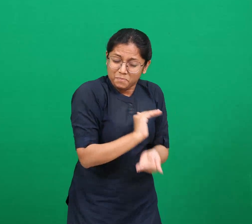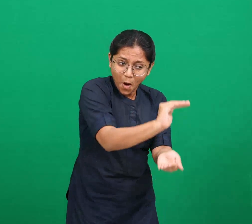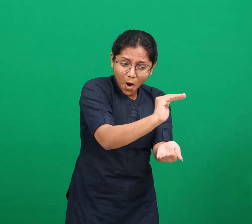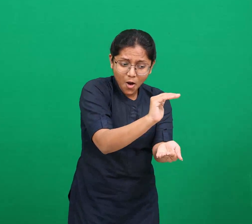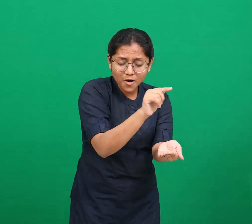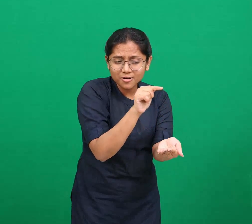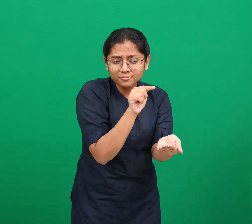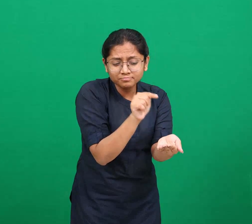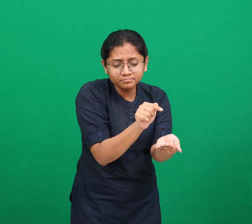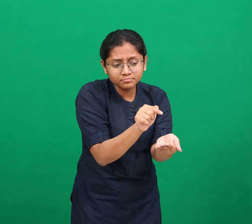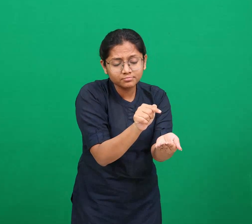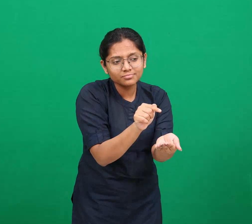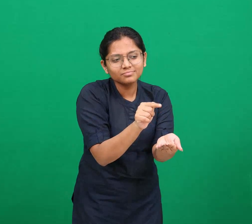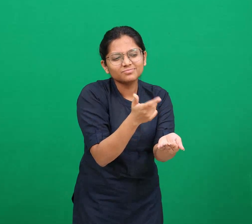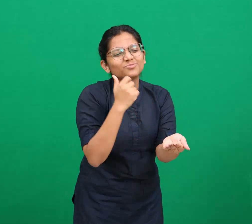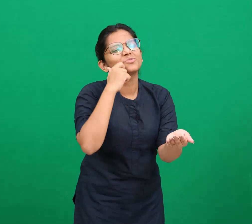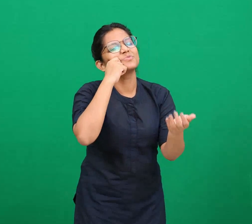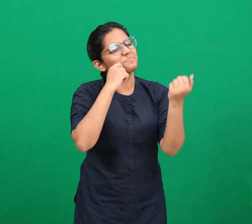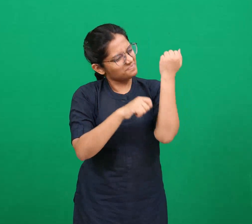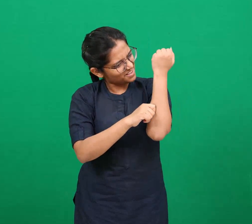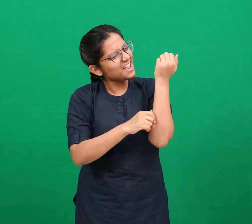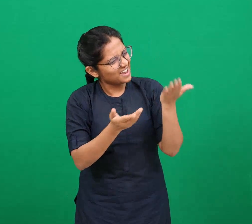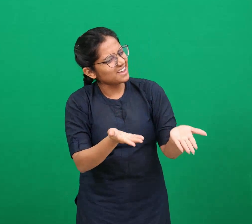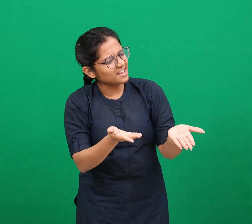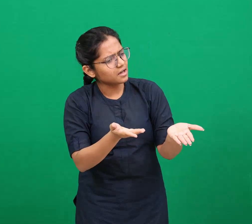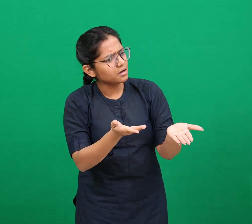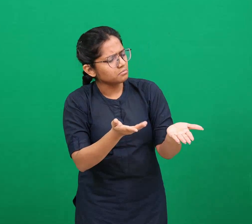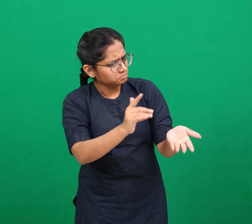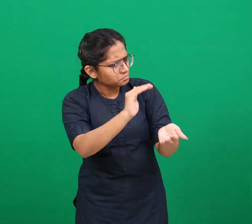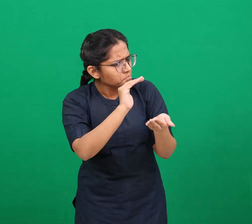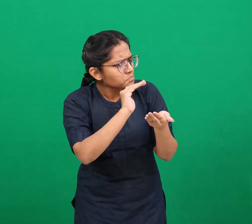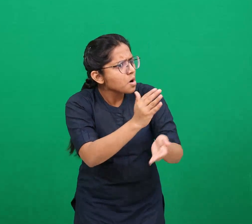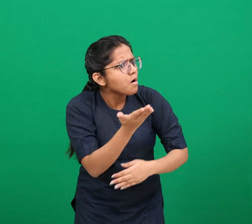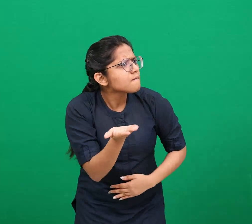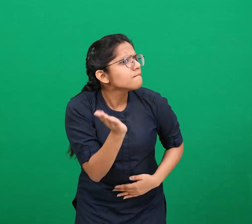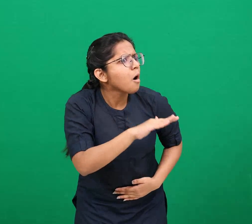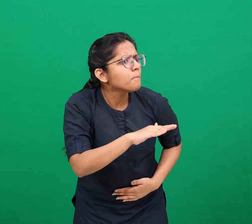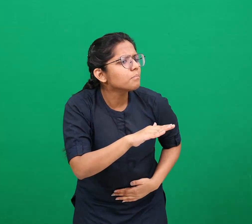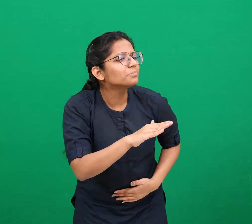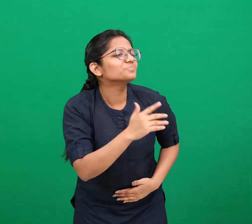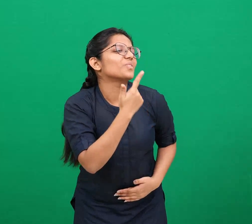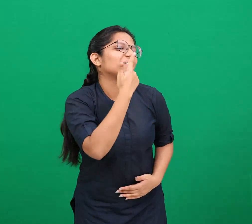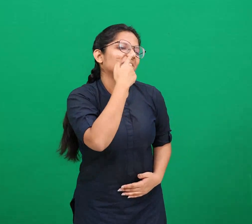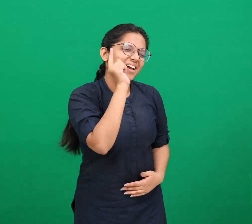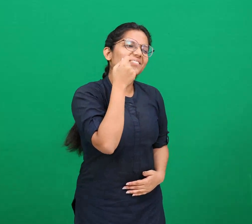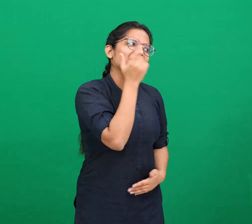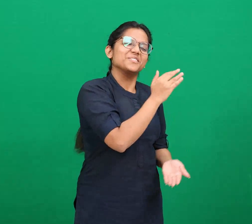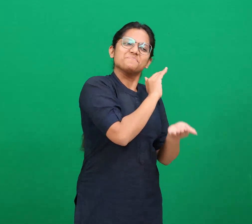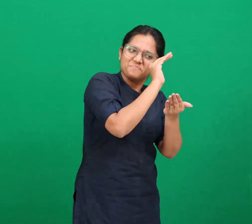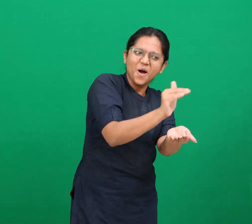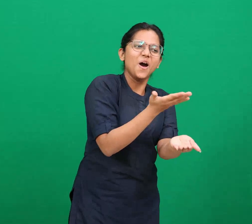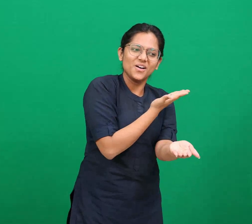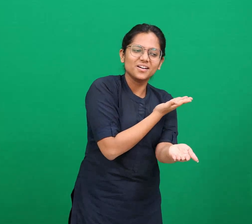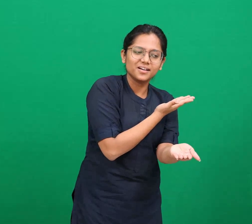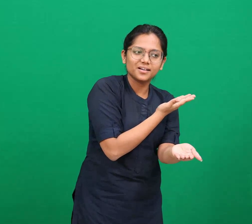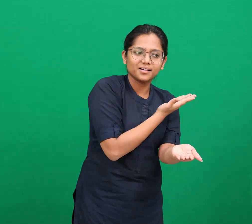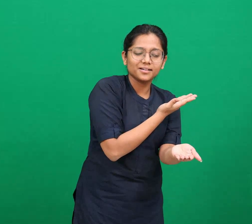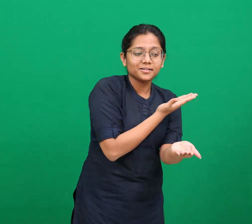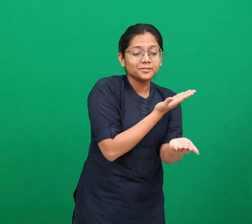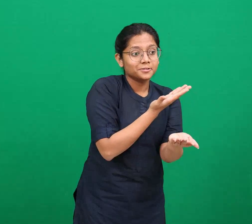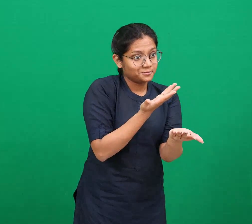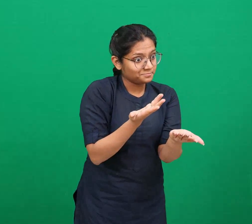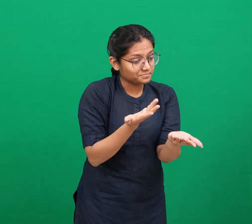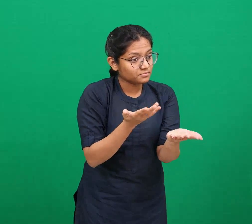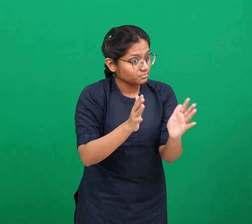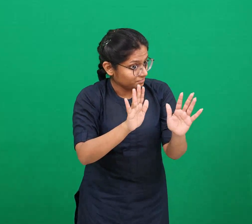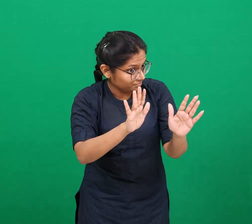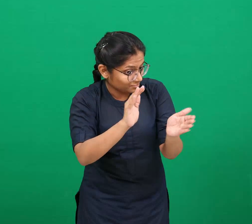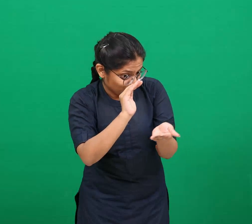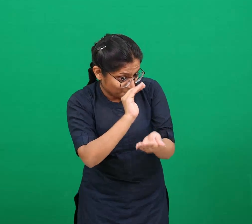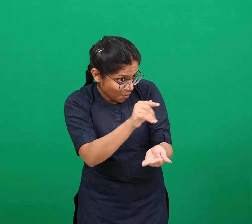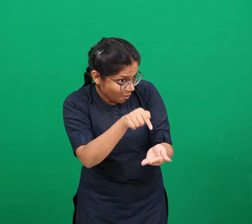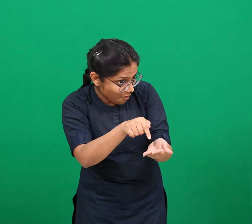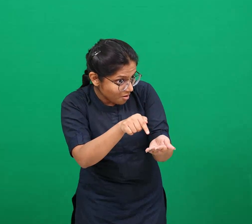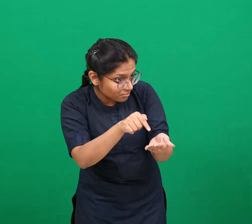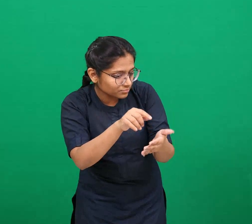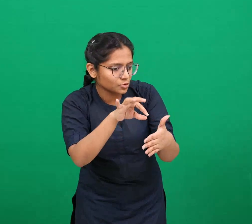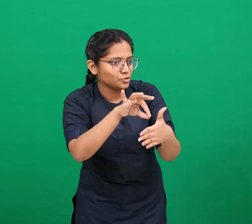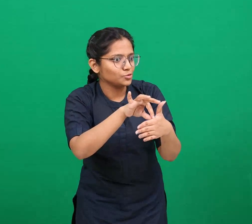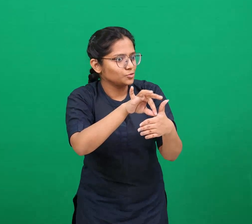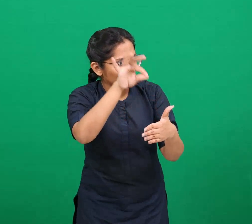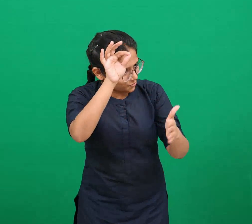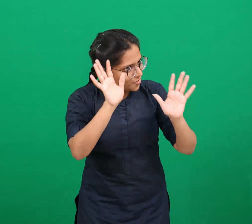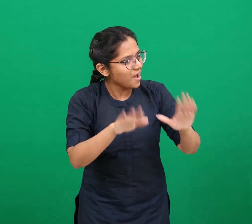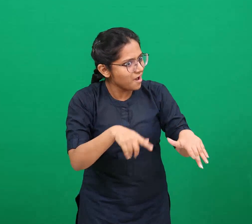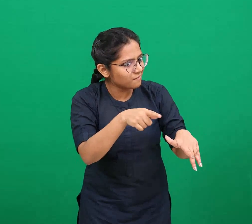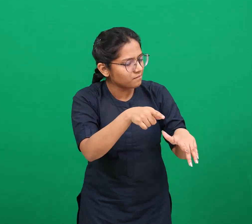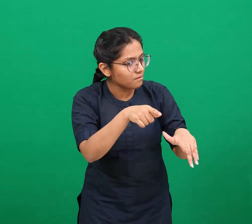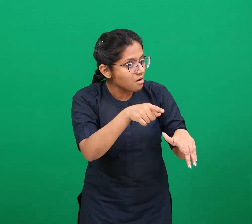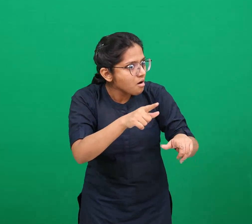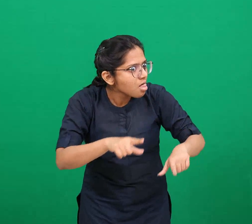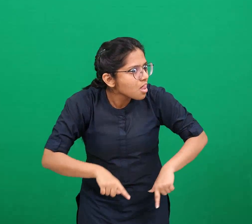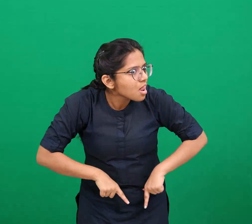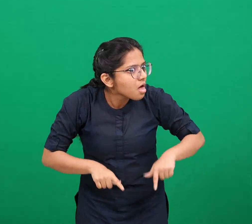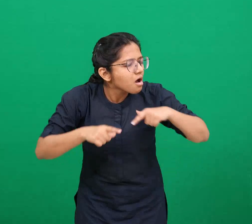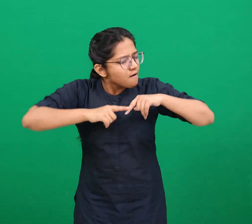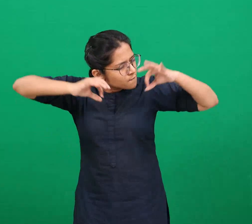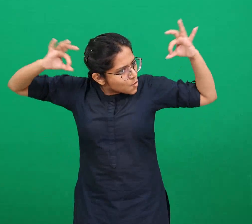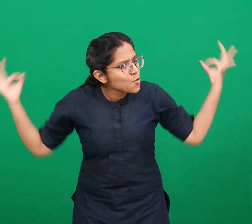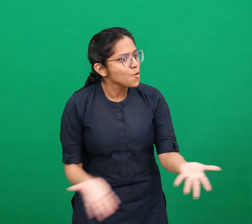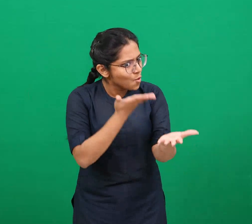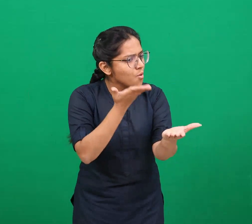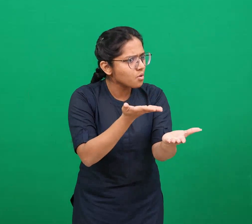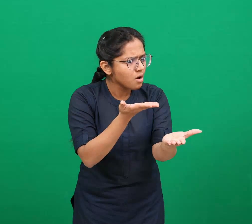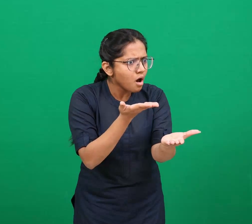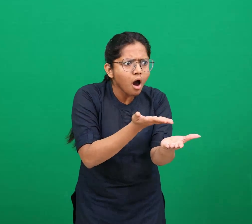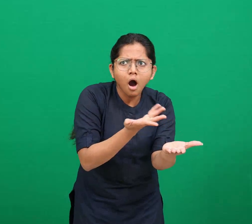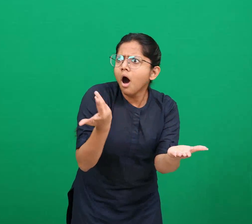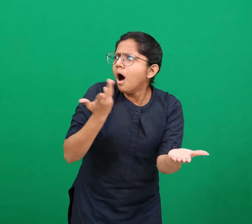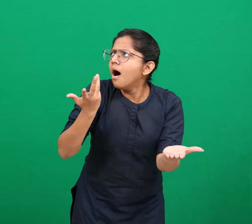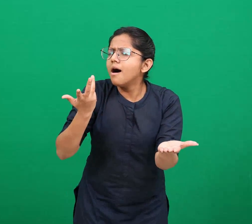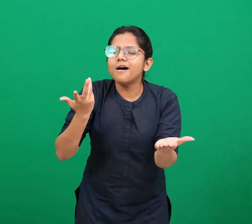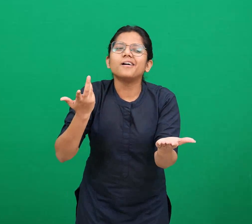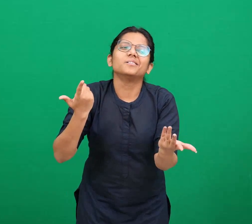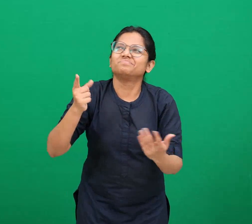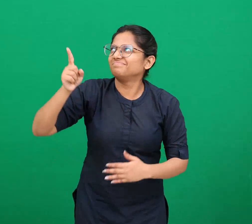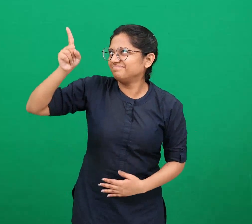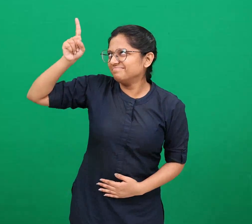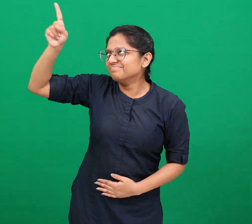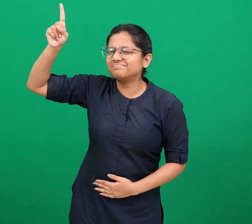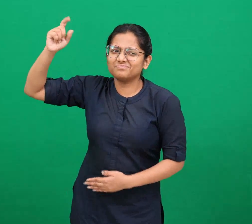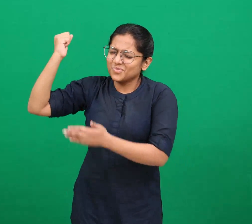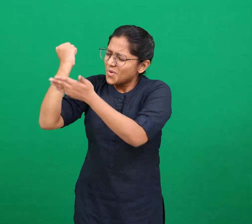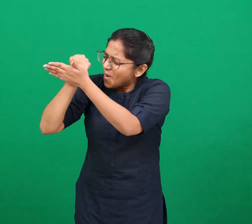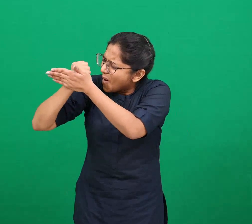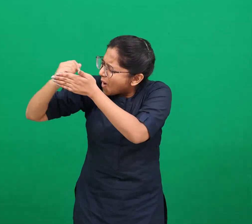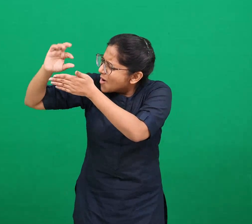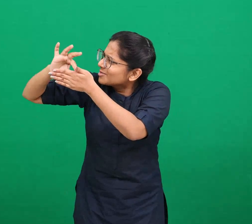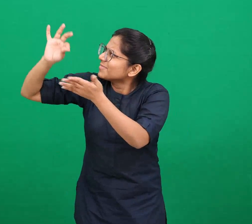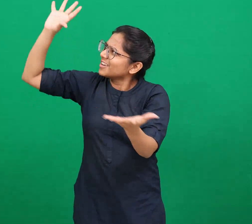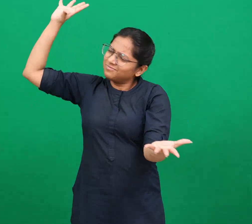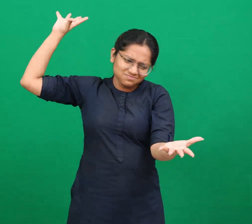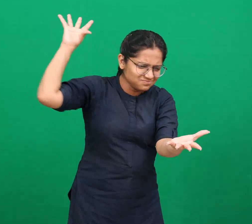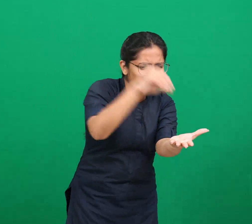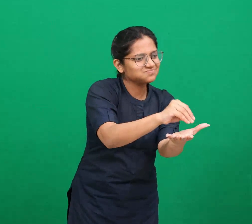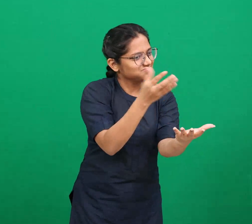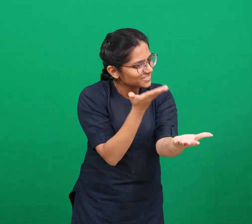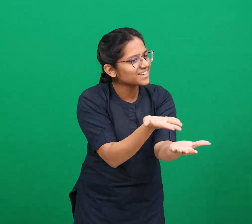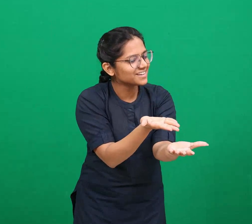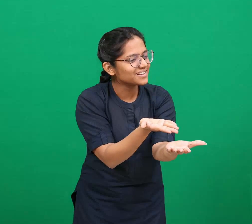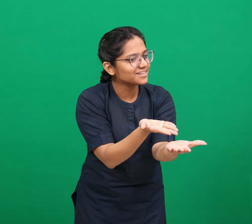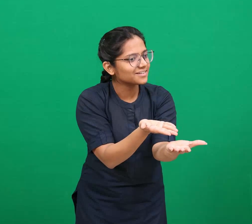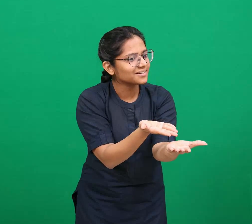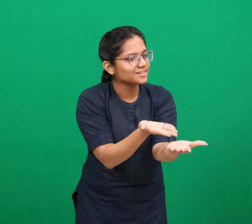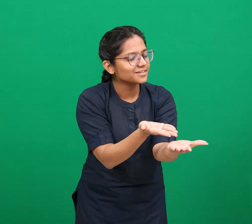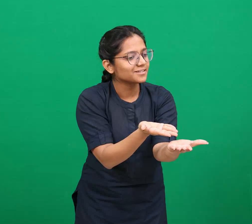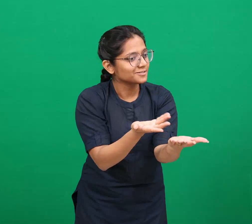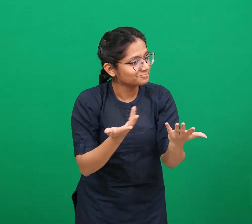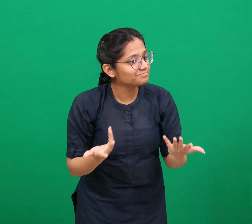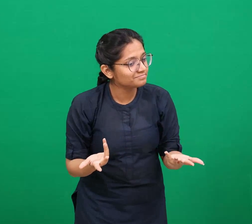Flesh is born of flesh, but spirit is born of the Spirit.